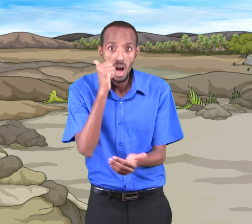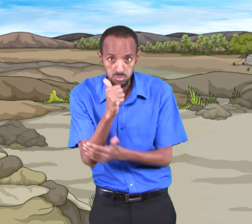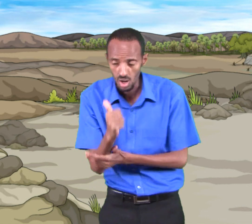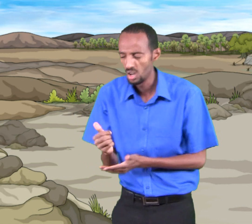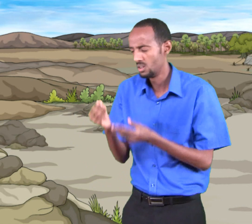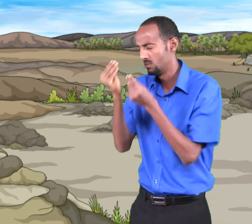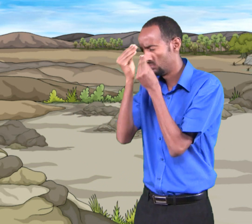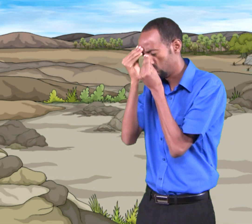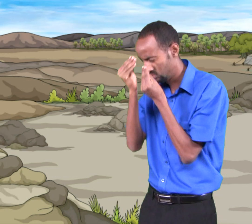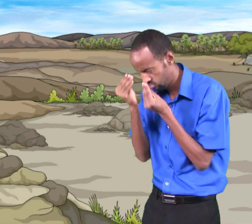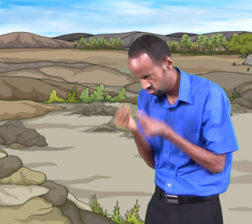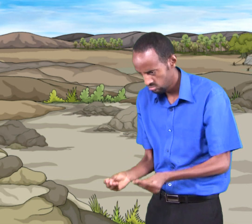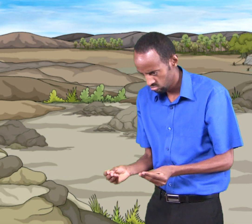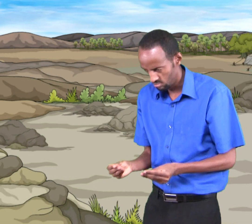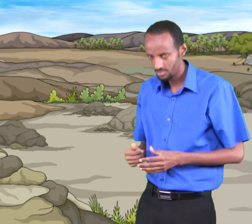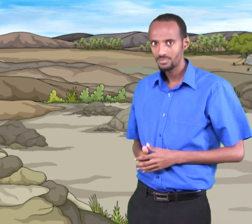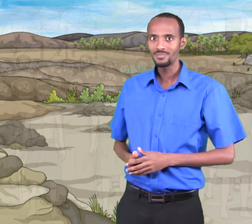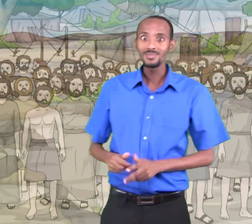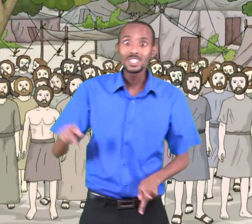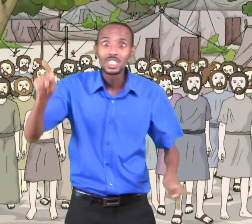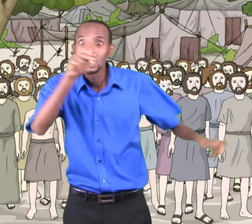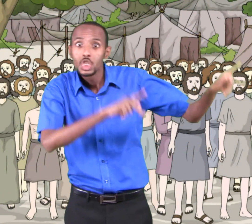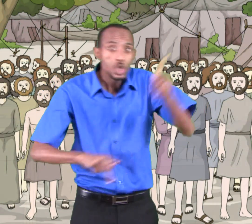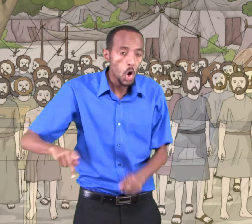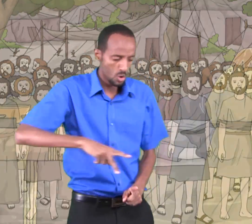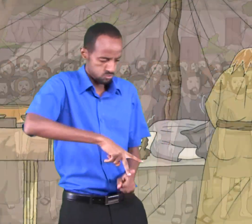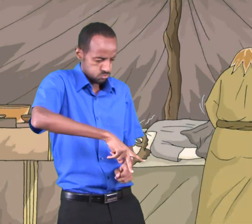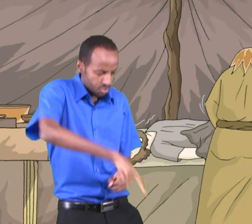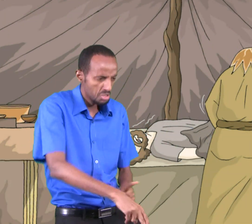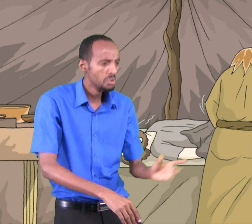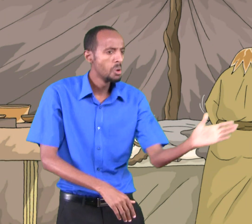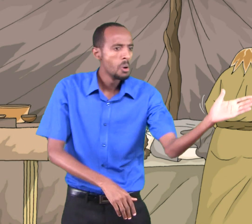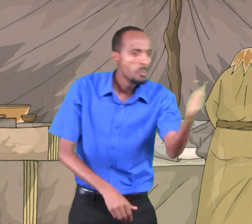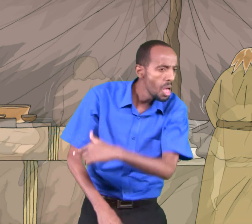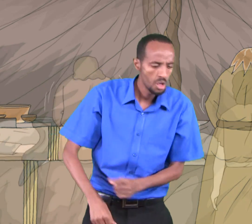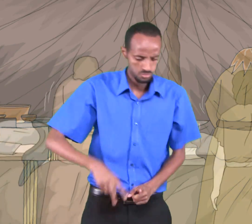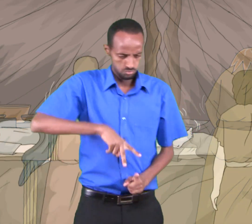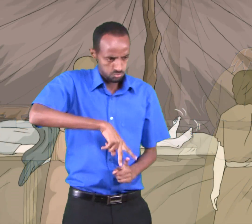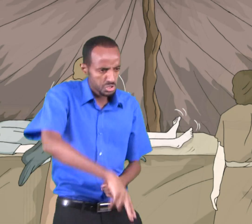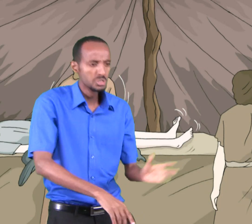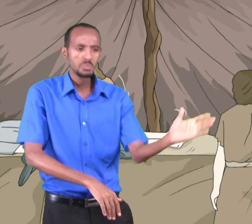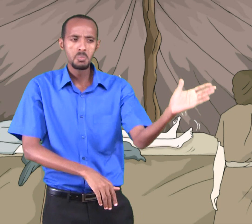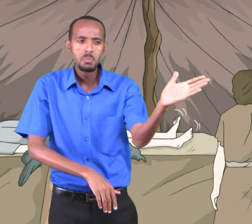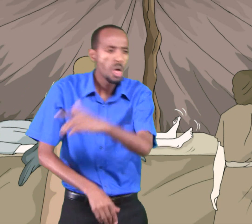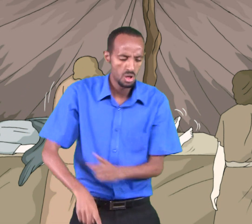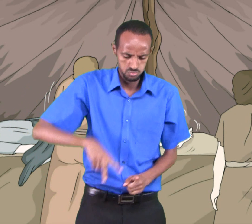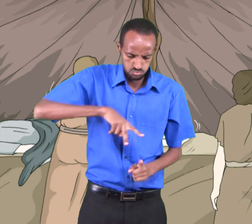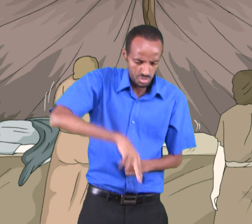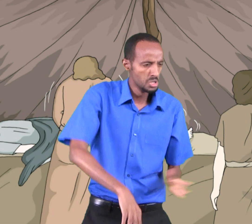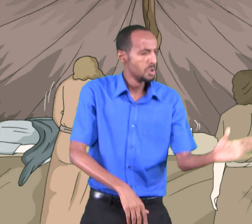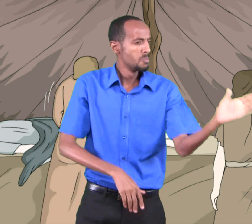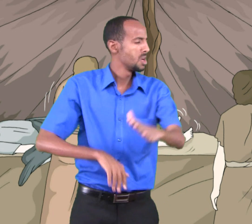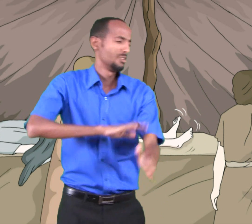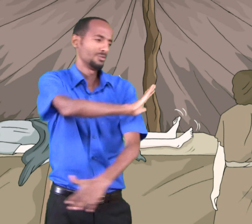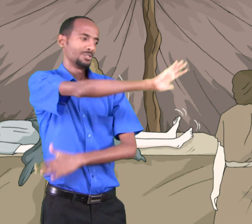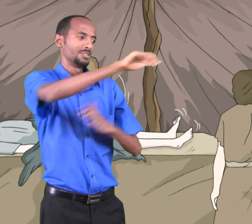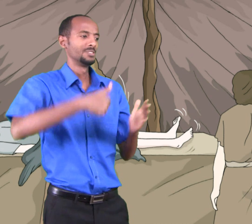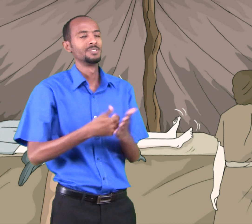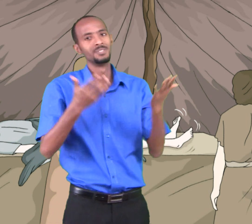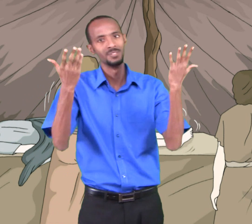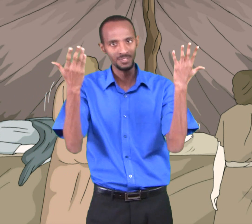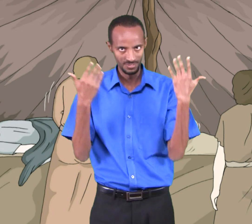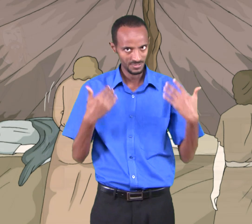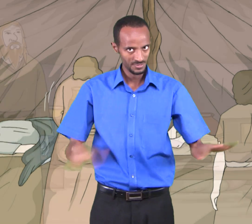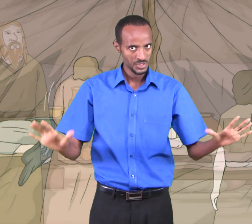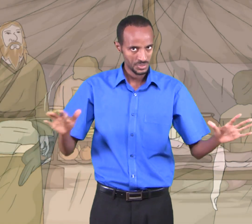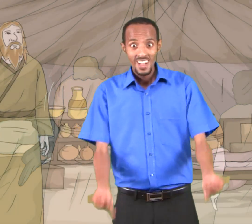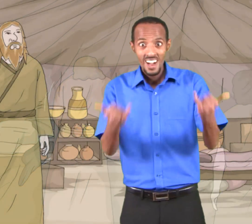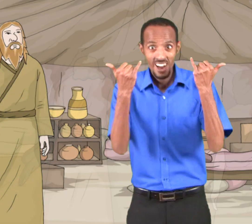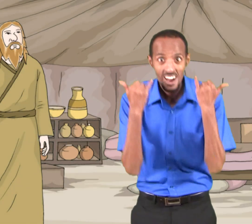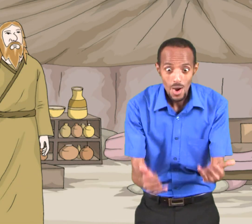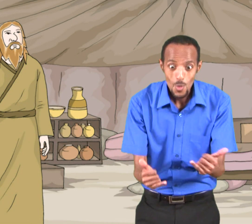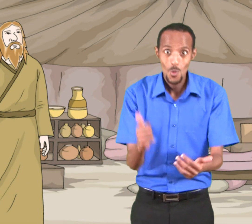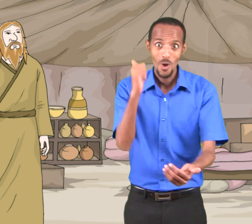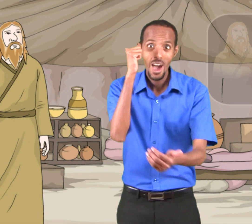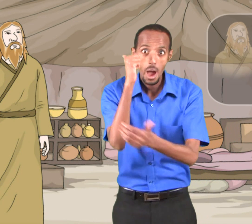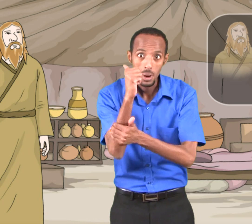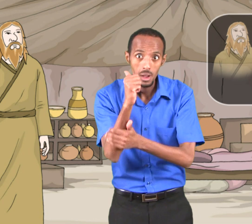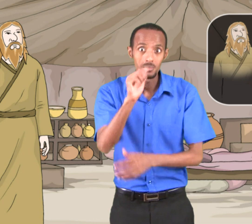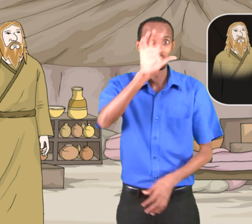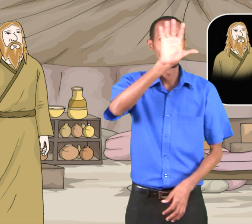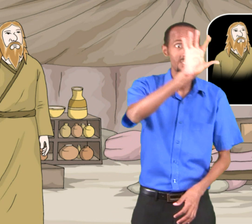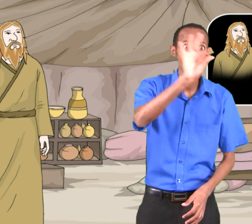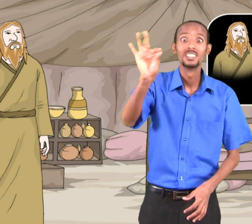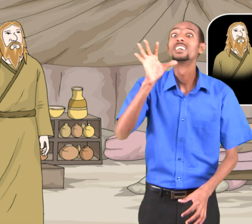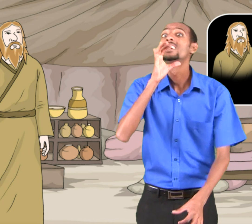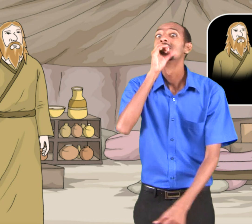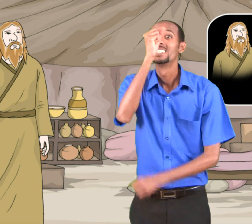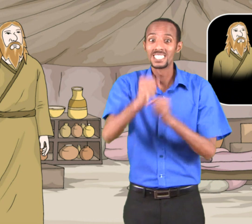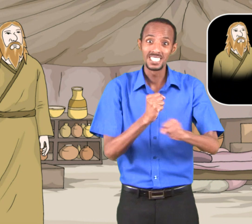On that very day Abraham took his son Ishmael and all those born in his household or purchased with his money—every male among the members of Abraham’s household—and he circumcised them, just as God had told him.